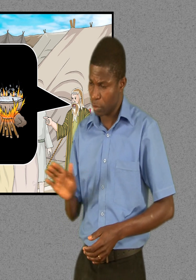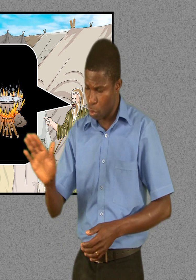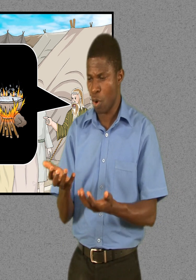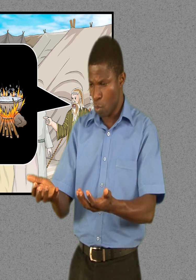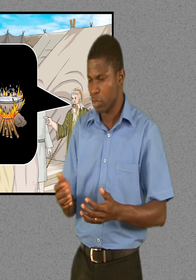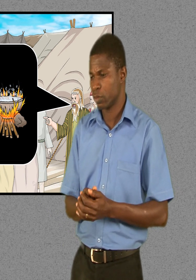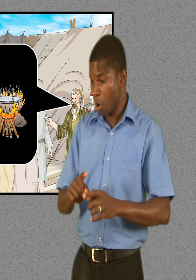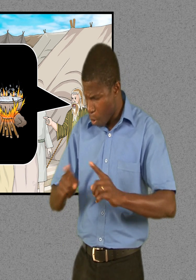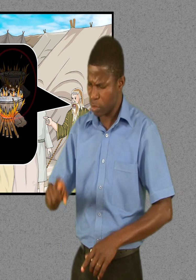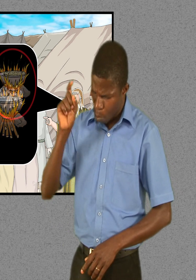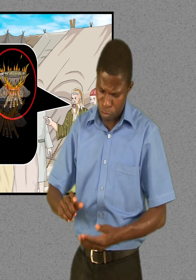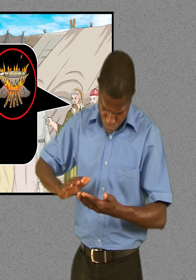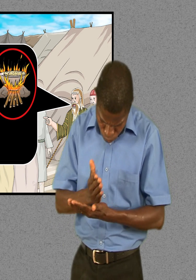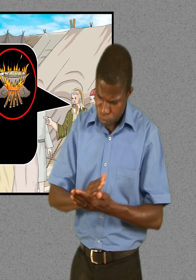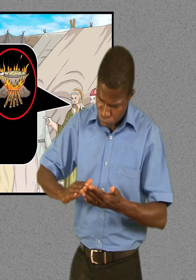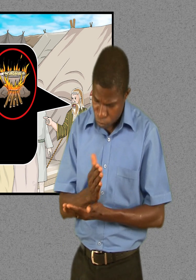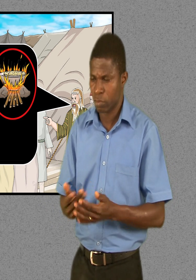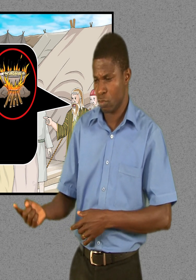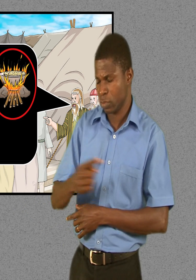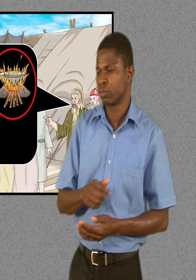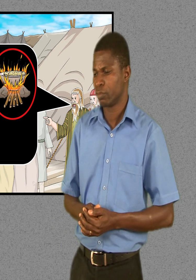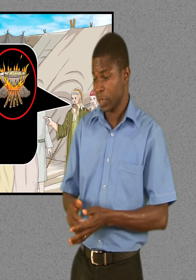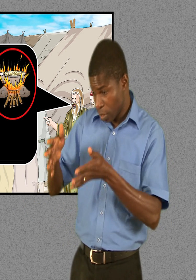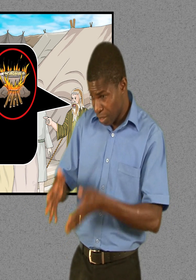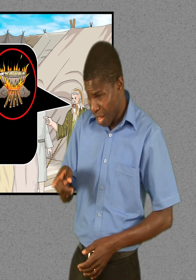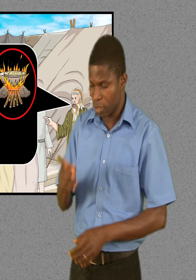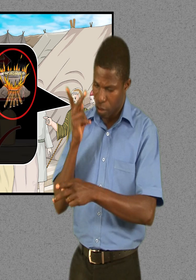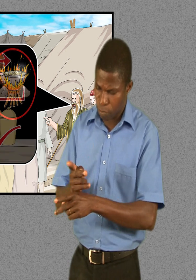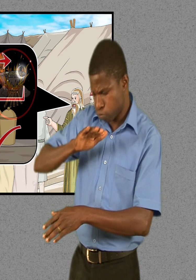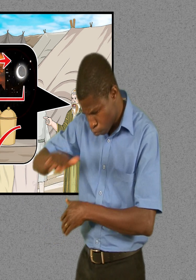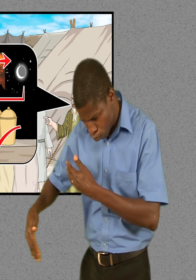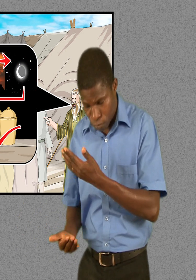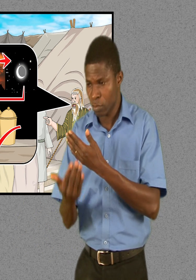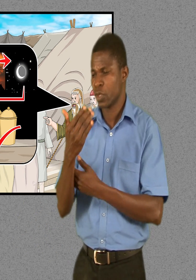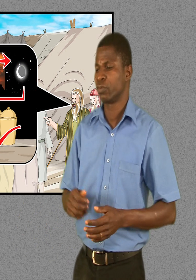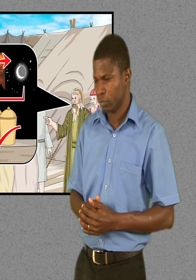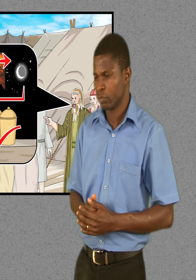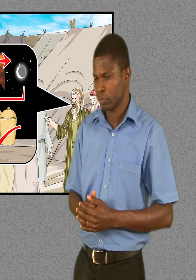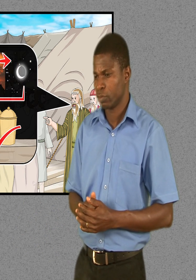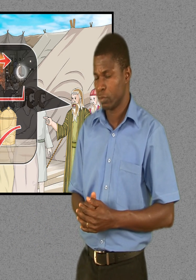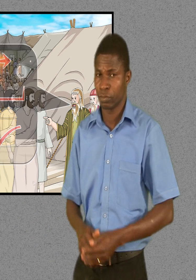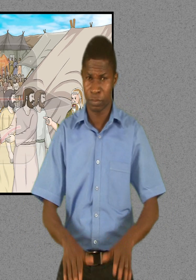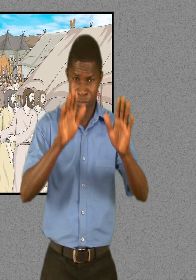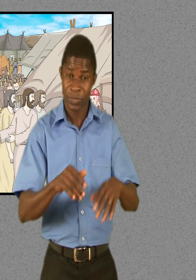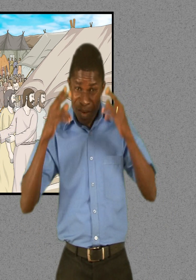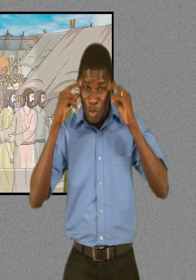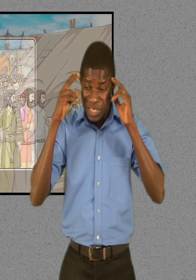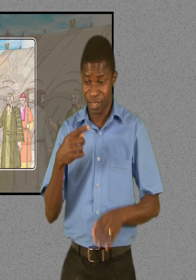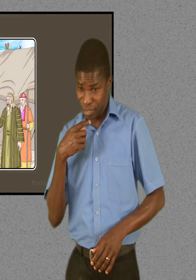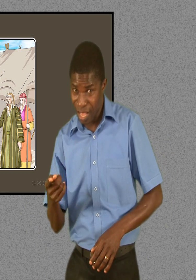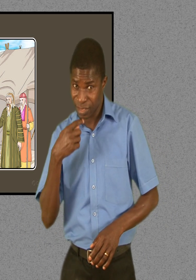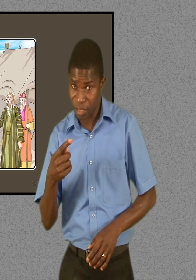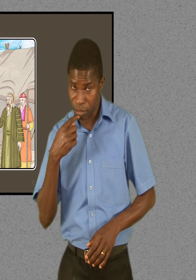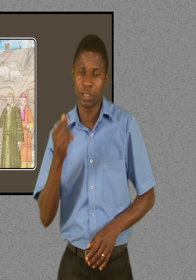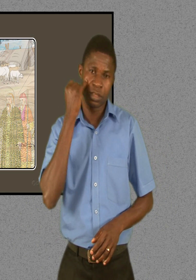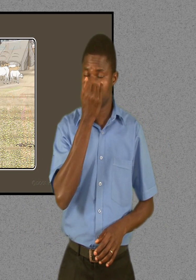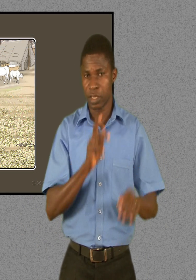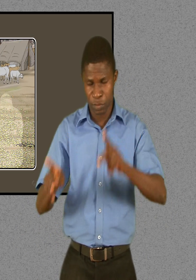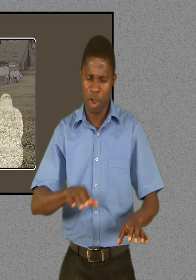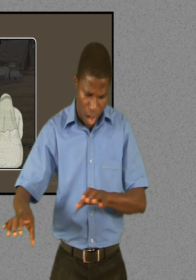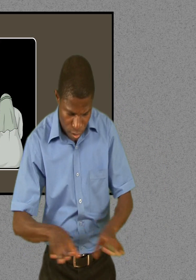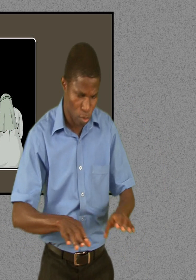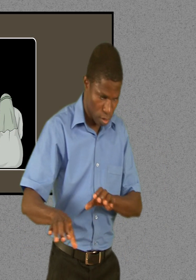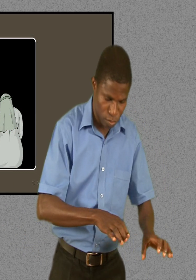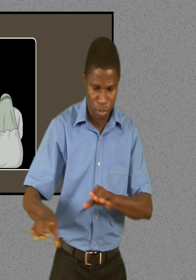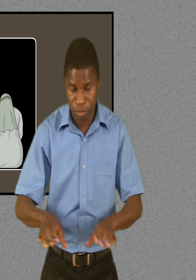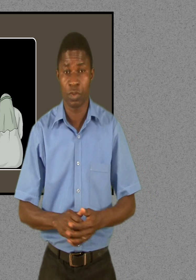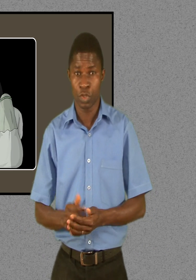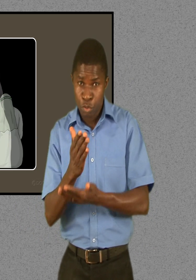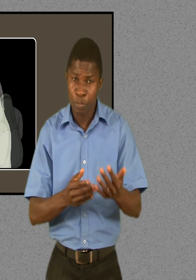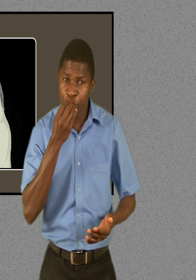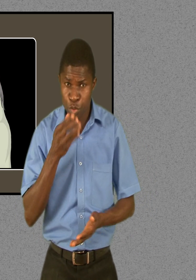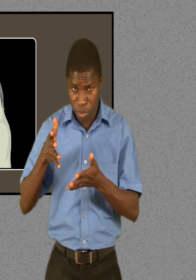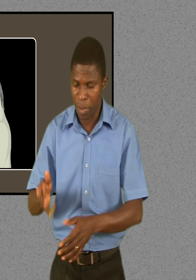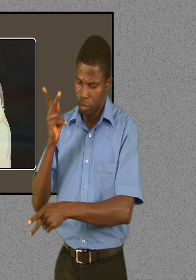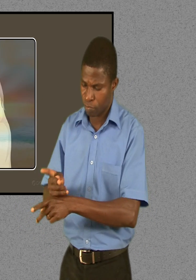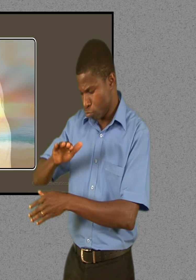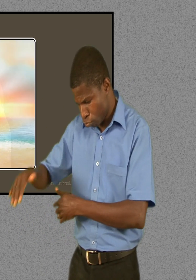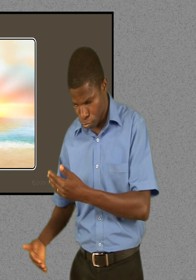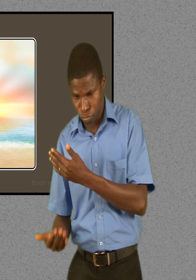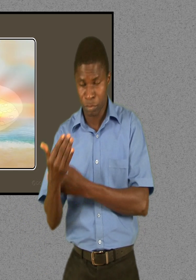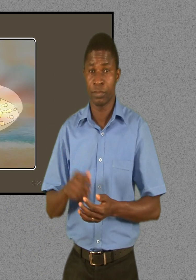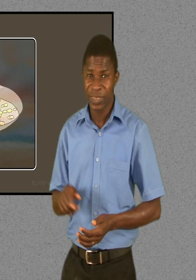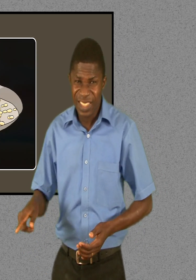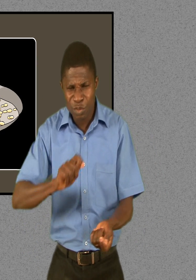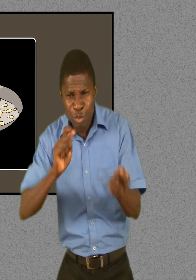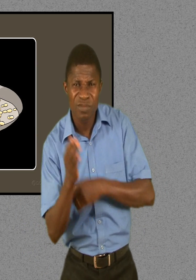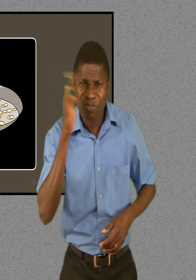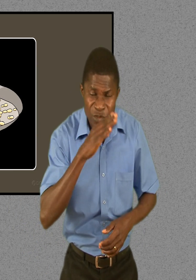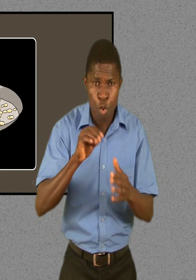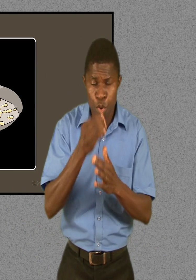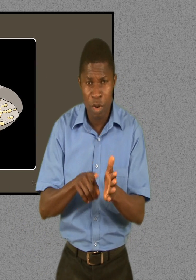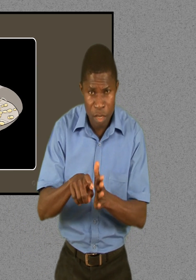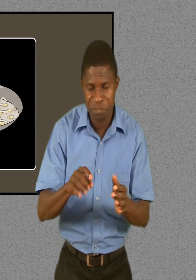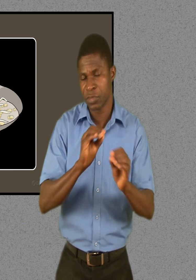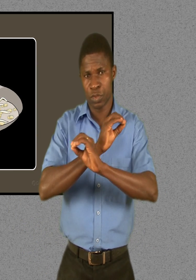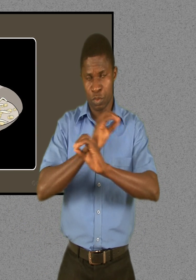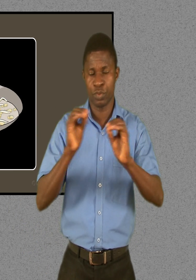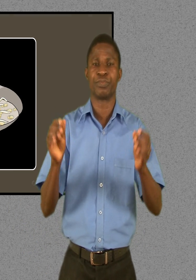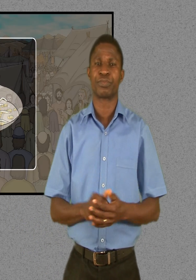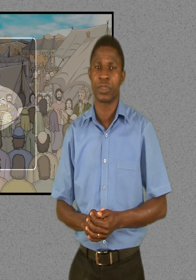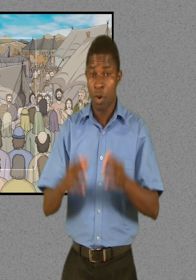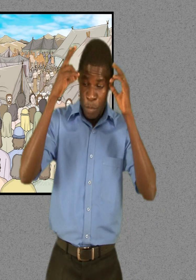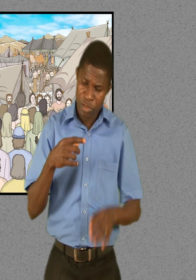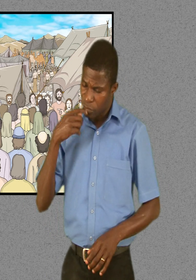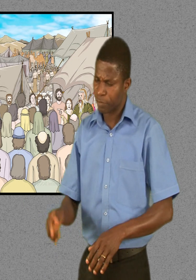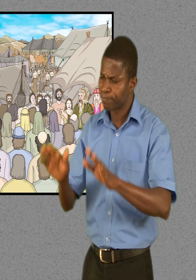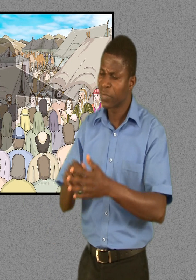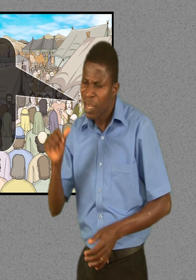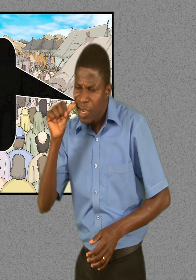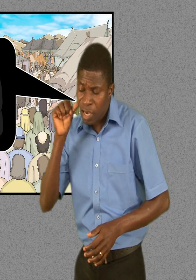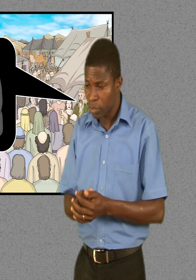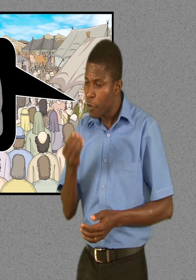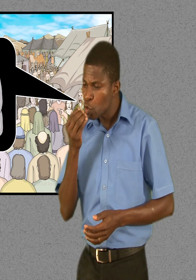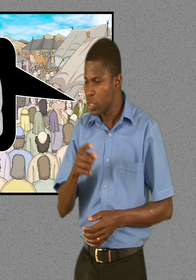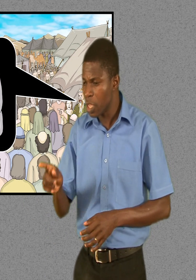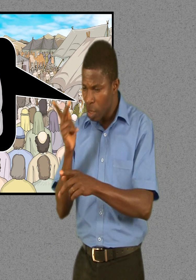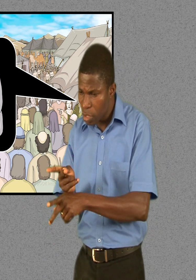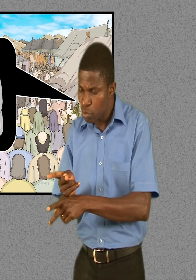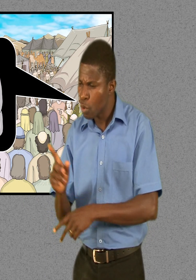Then set aside whatever remains and keep it until morning.’” So they set it aside until morning as Moses had commanded, and it did not smell or contain any maggots.